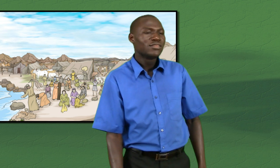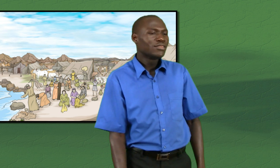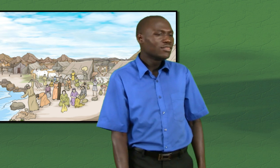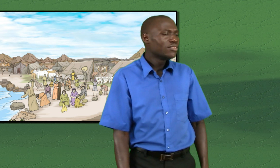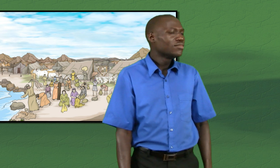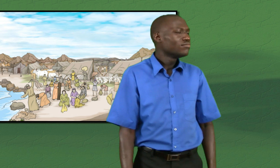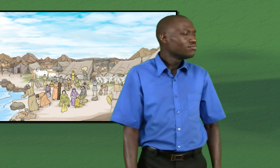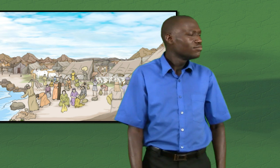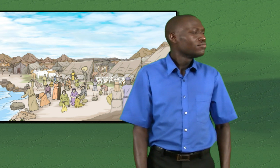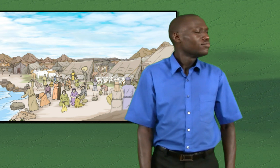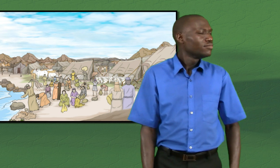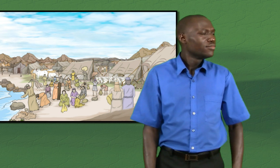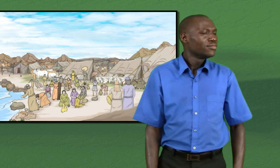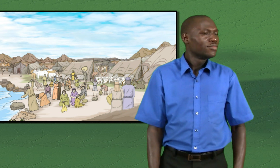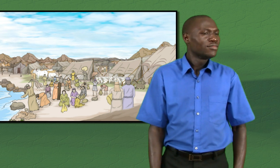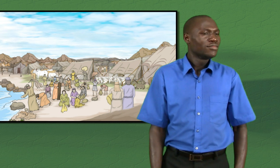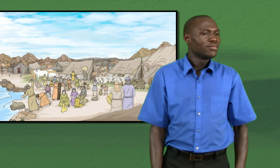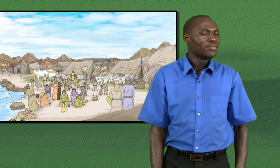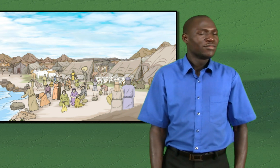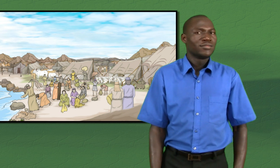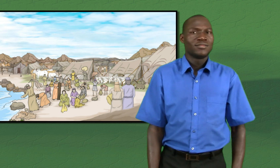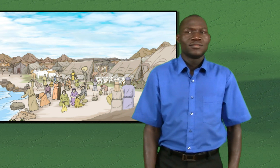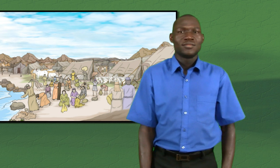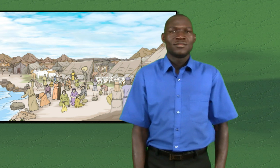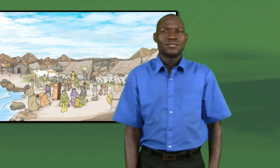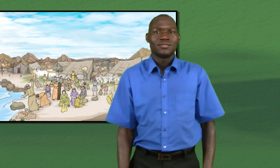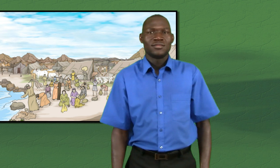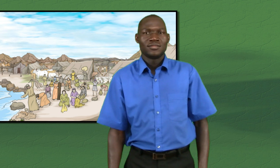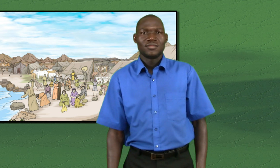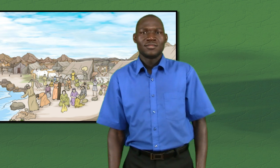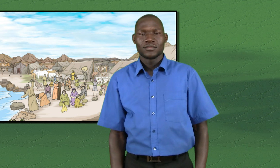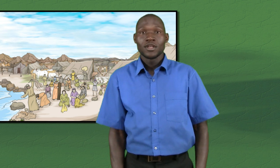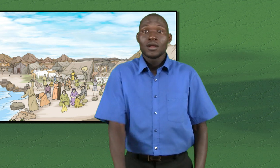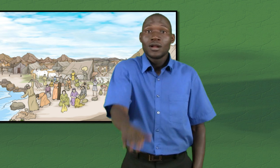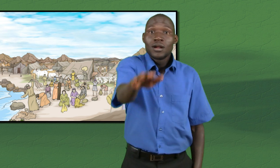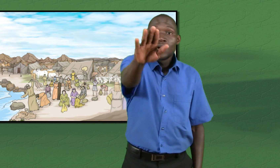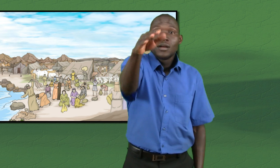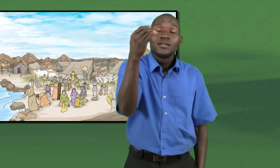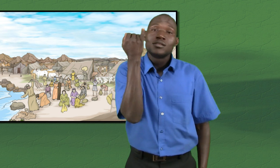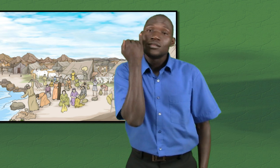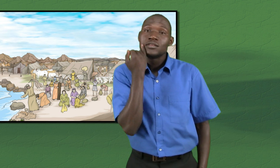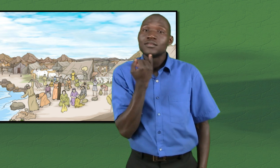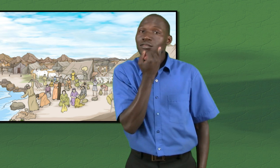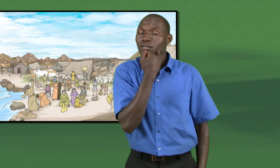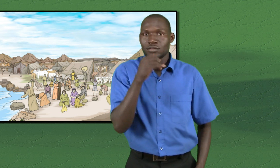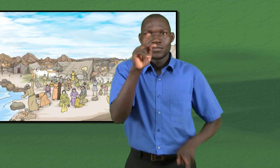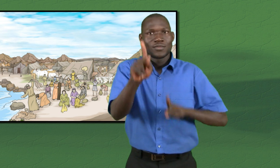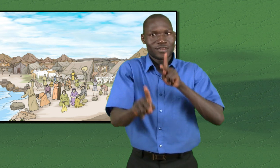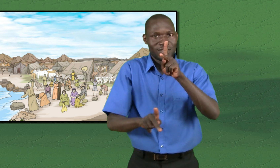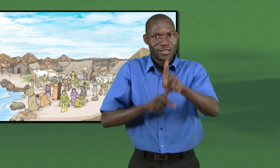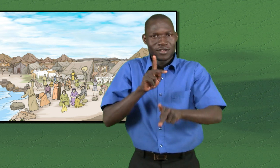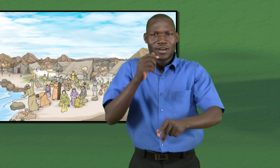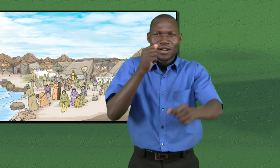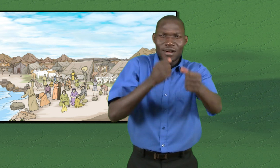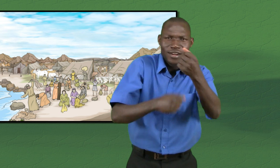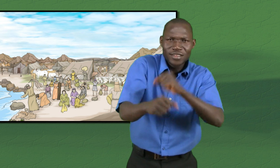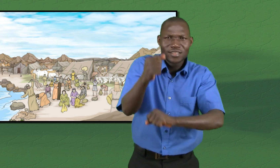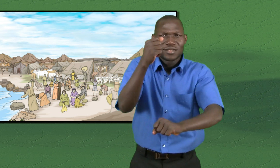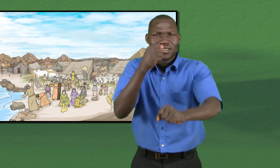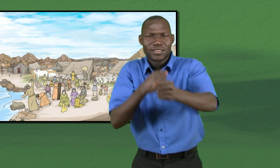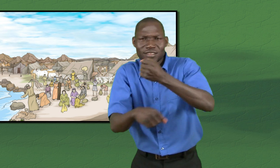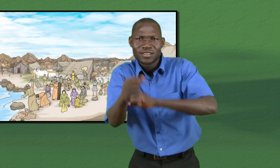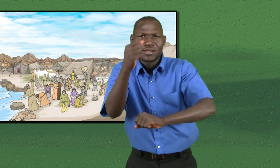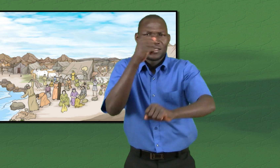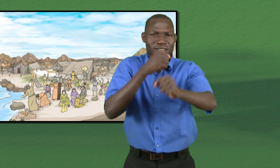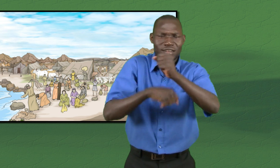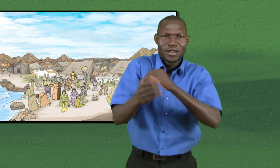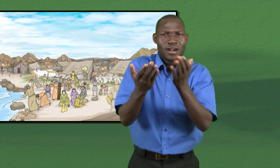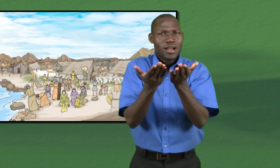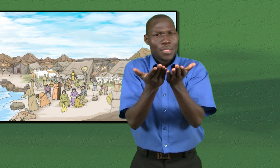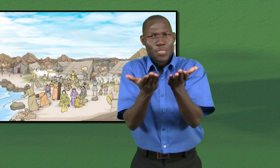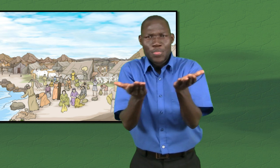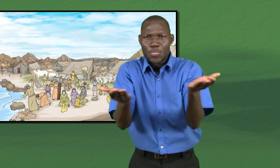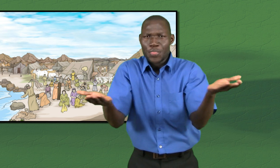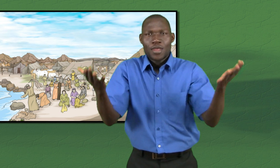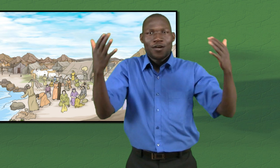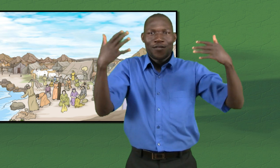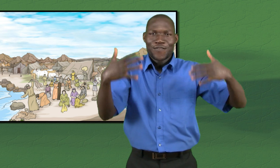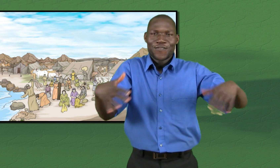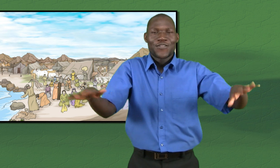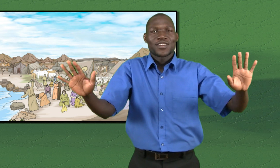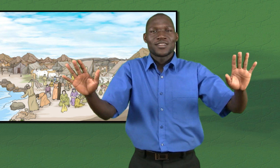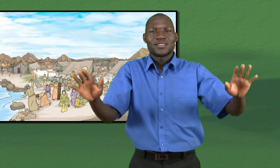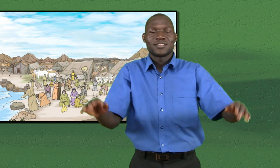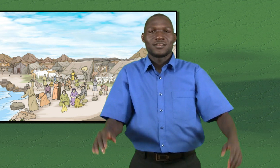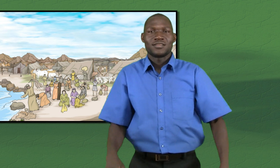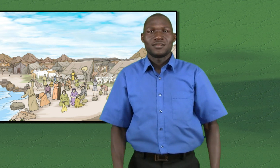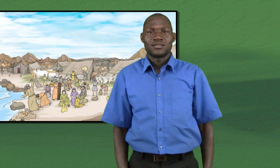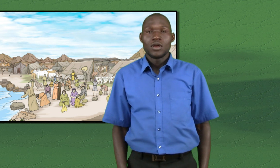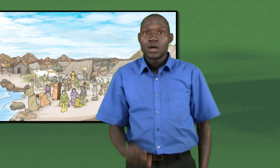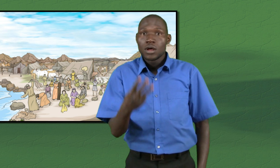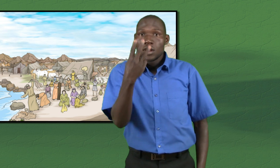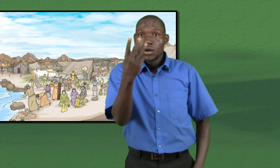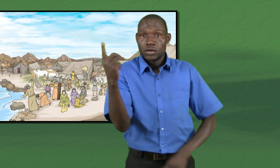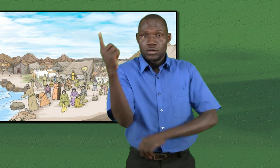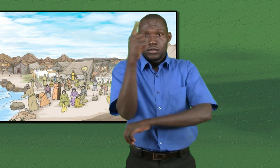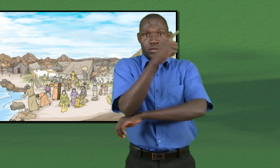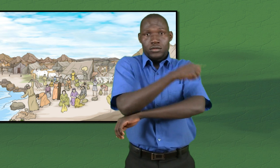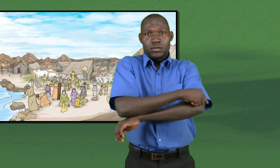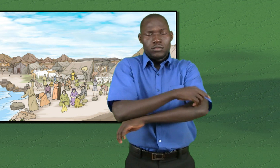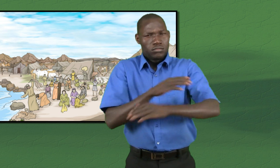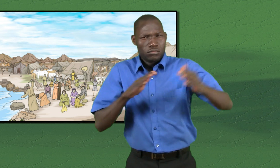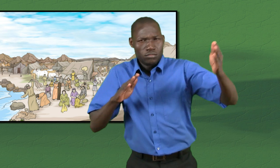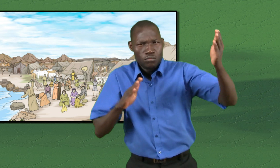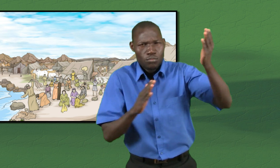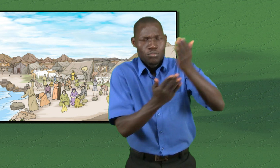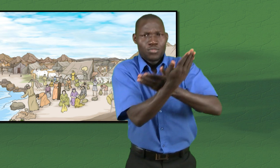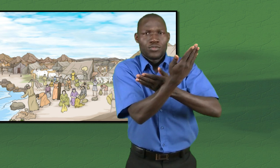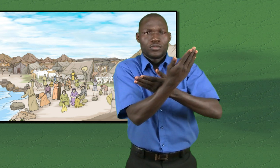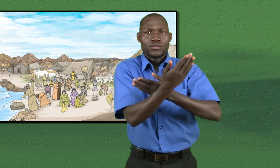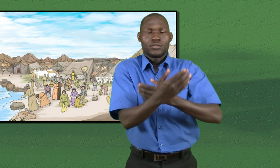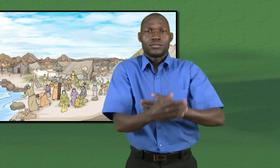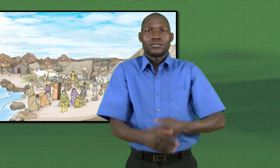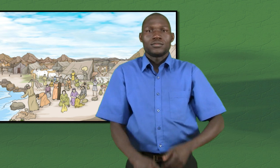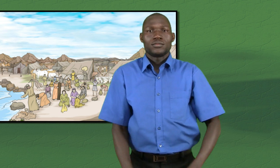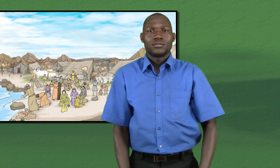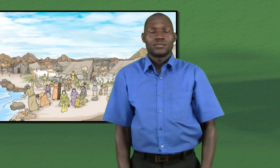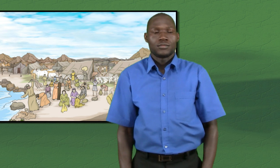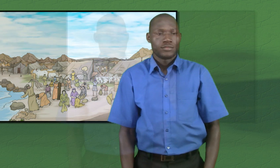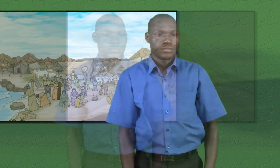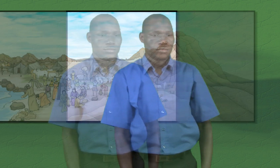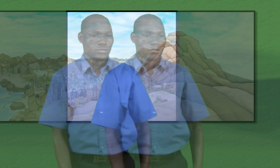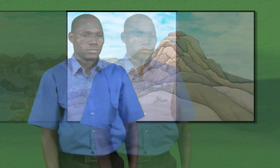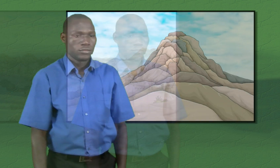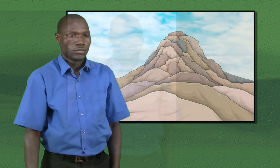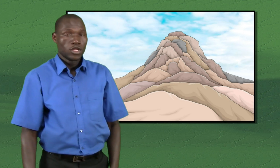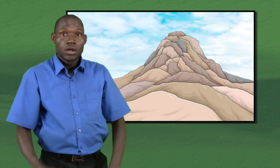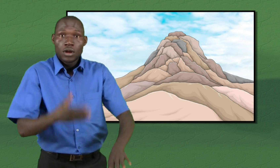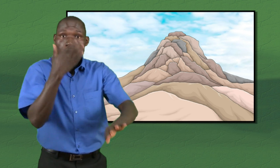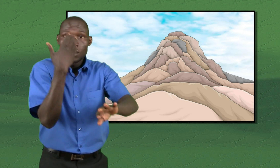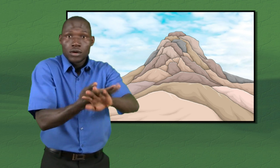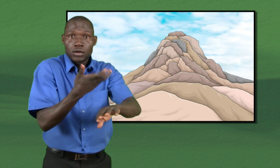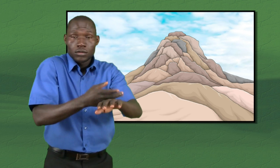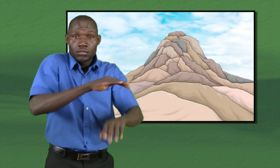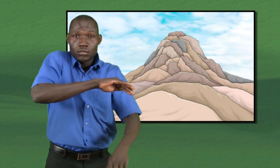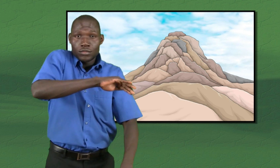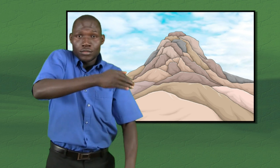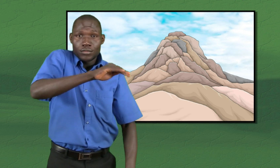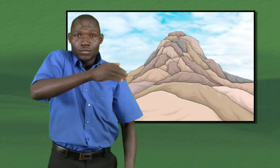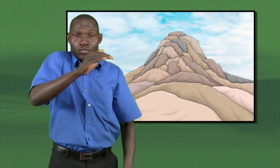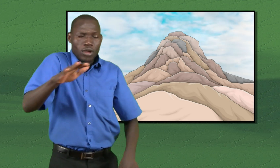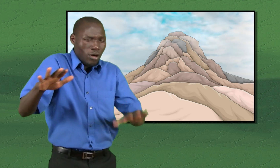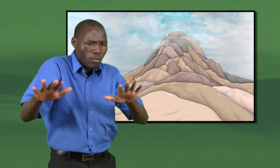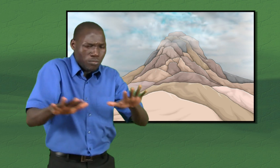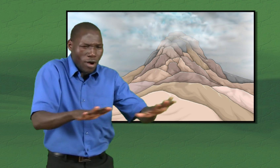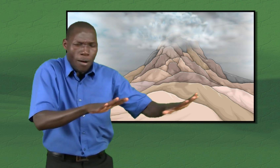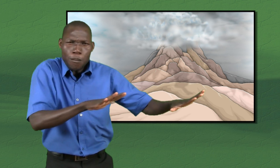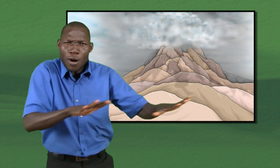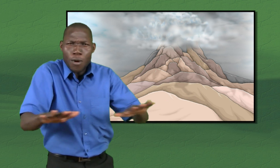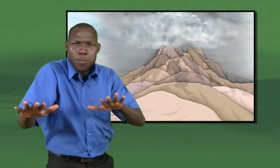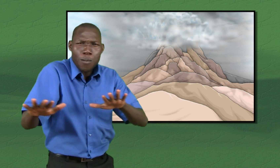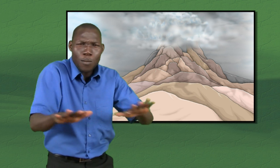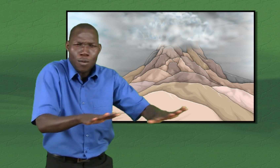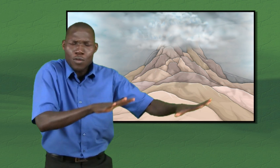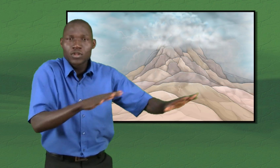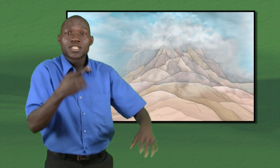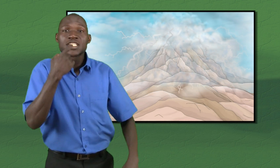“Be prepared for the third day,” he said to the people. “Do not draw near to a woman.”